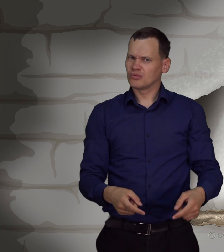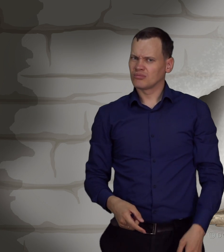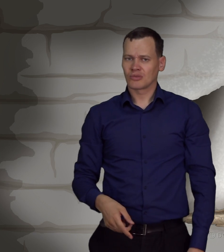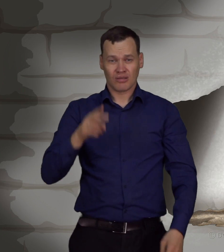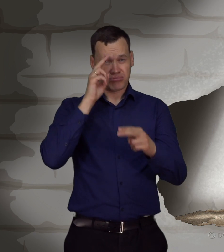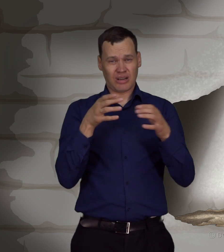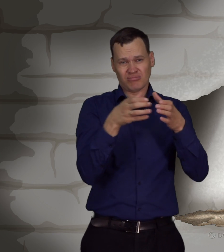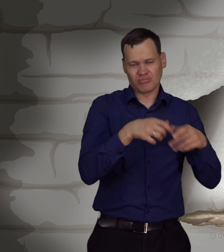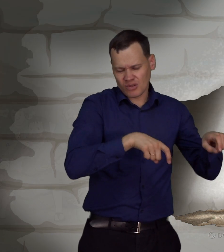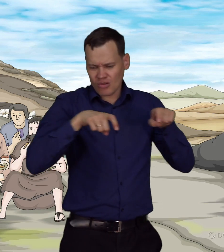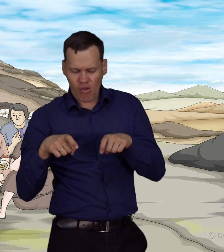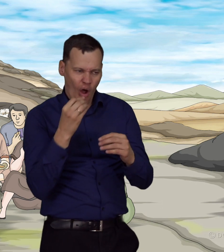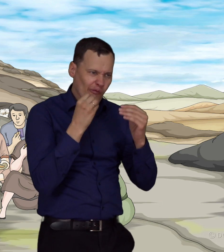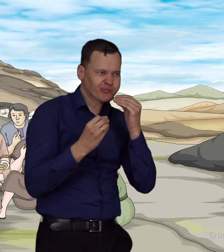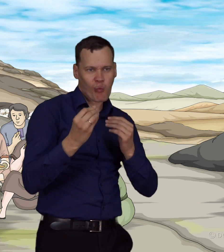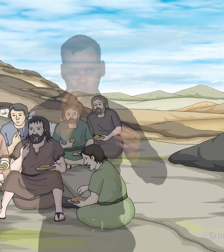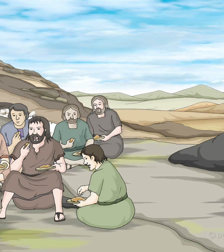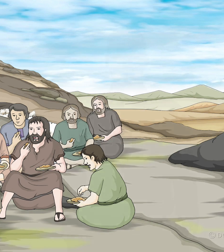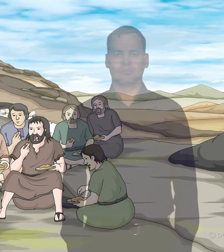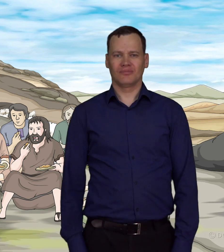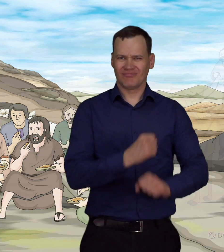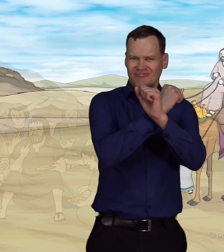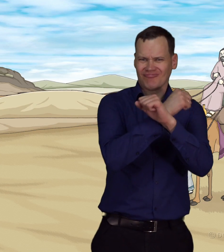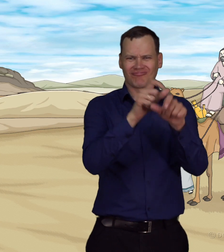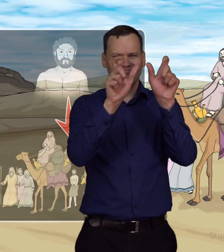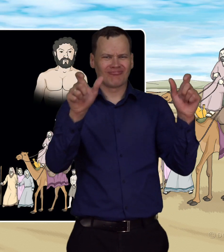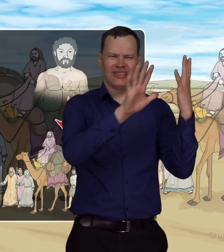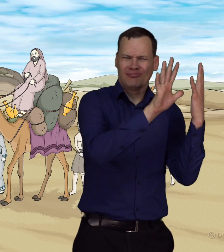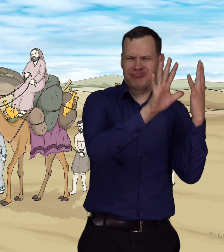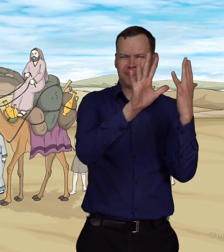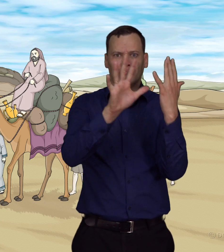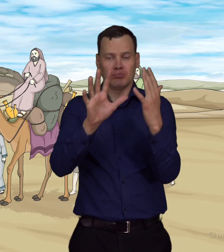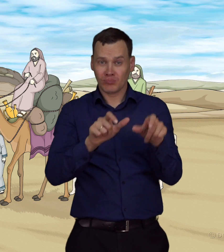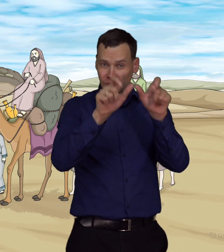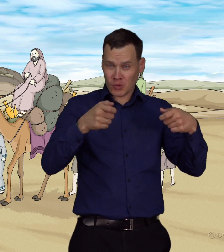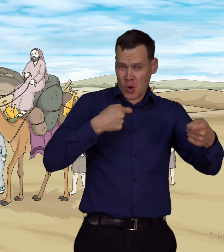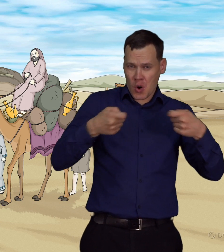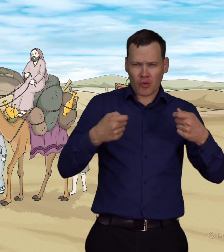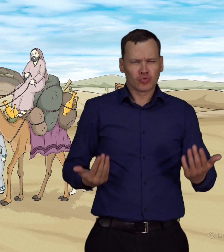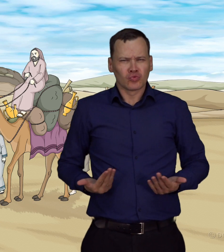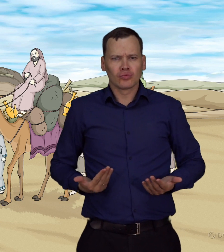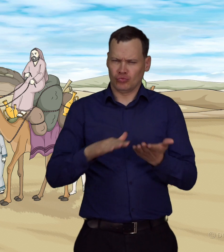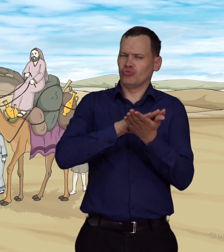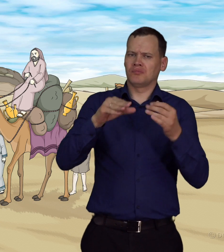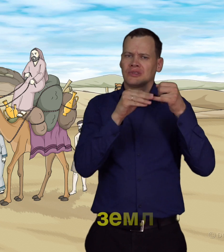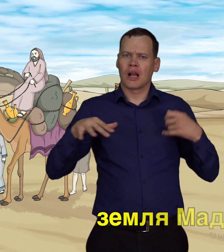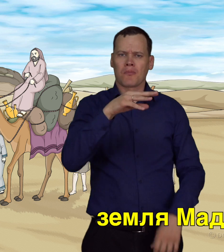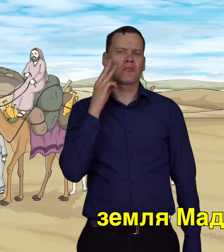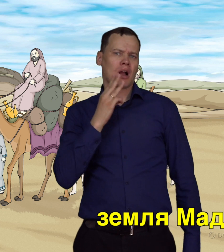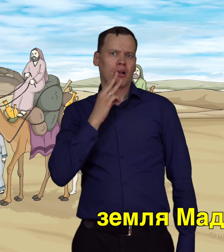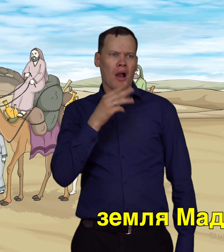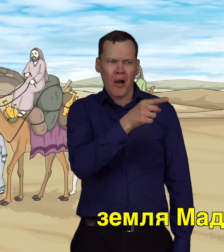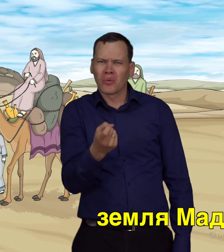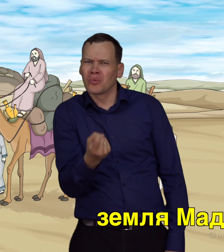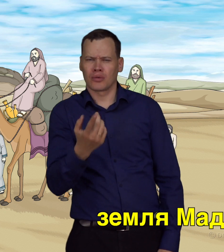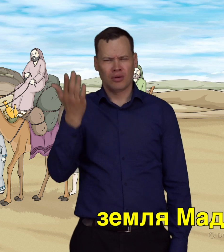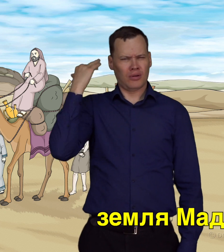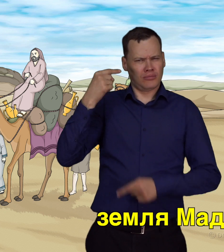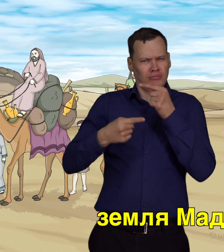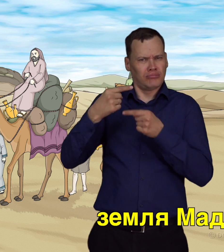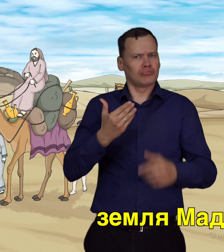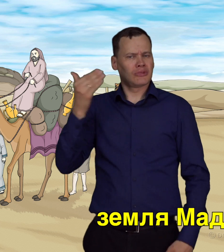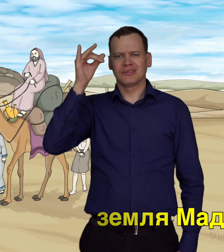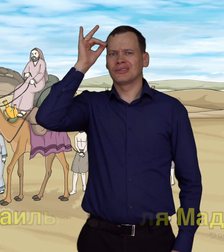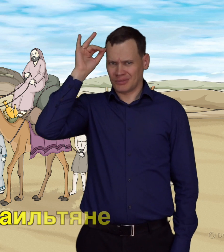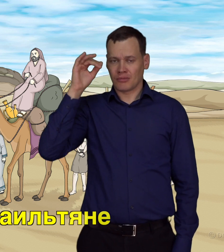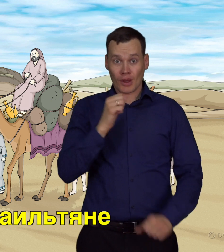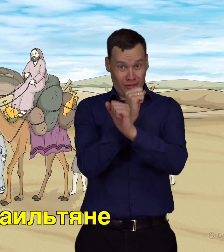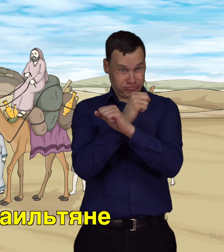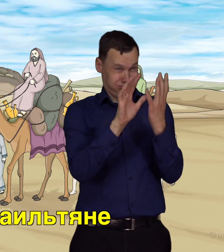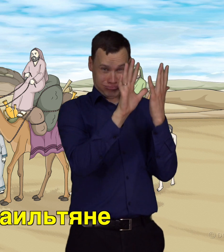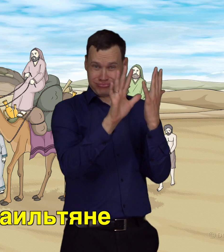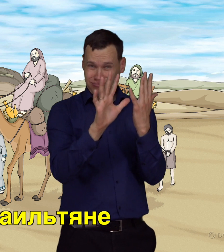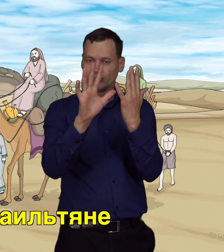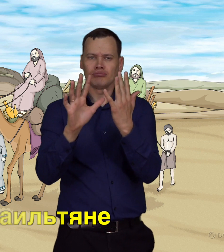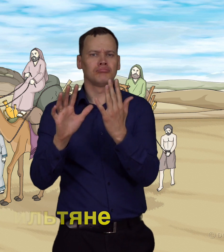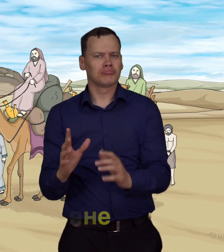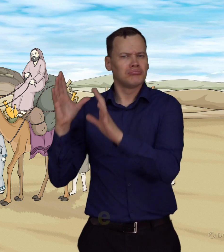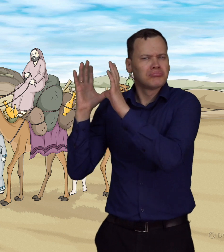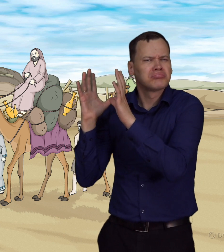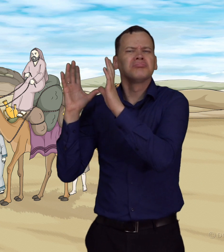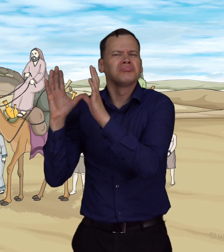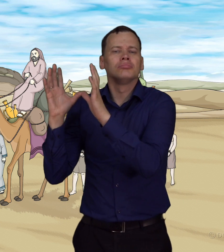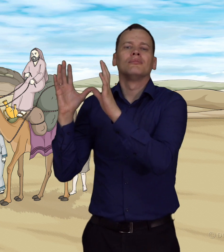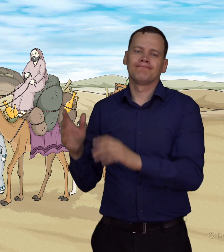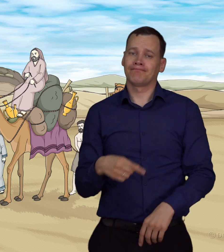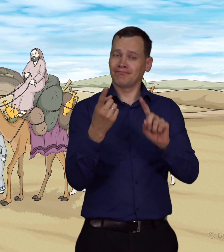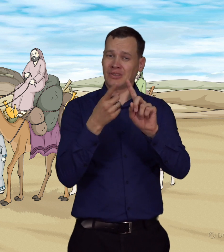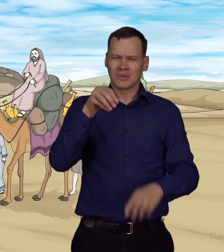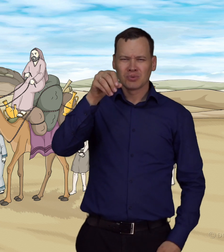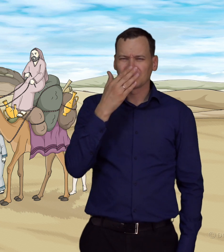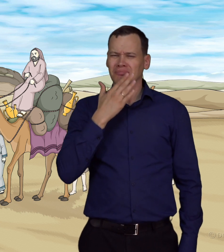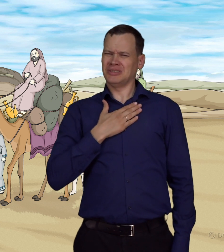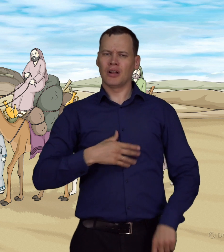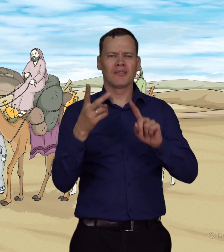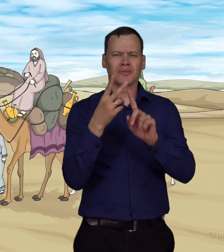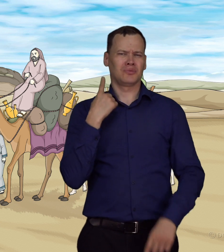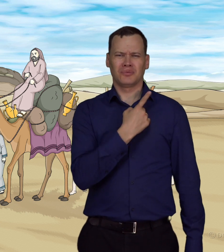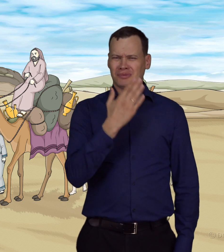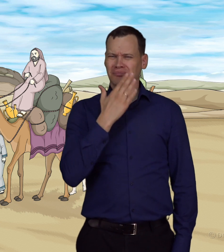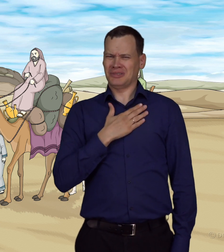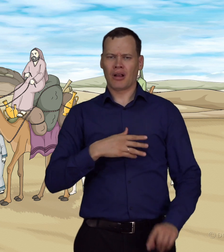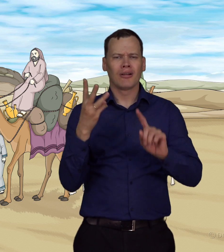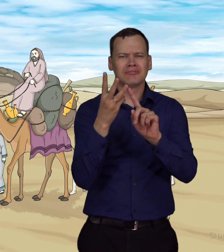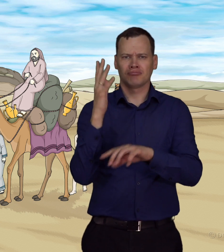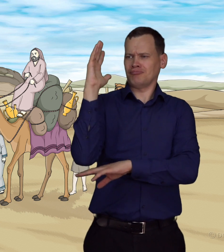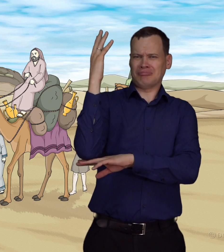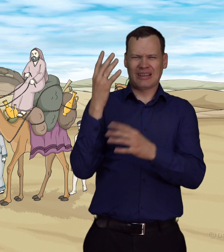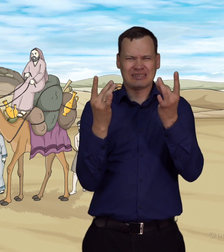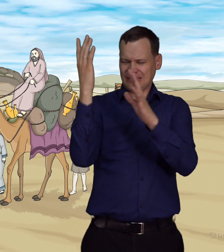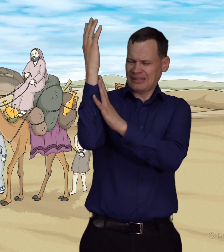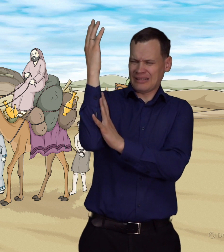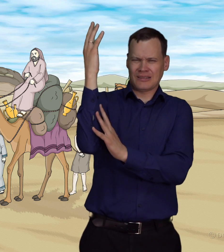And as they sat down to eat a meal, they looked up and saw a caravan of Ishmaelites coming from Gilead.